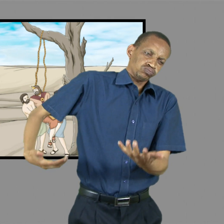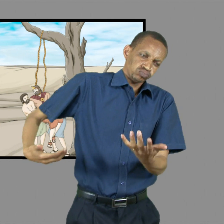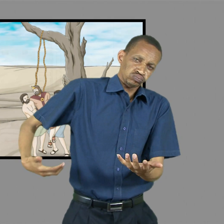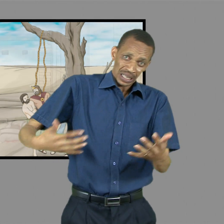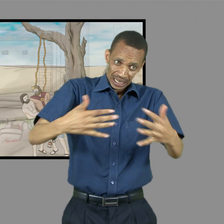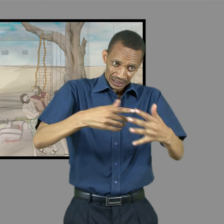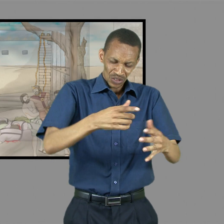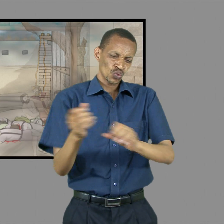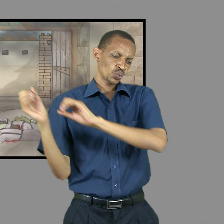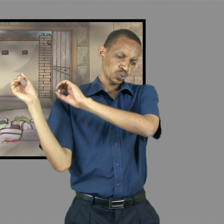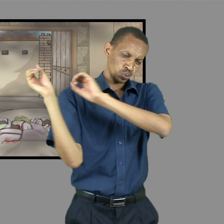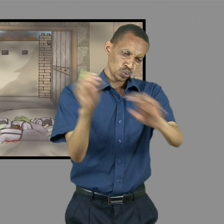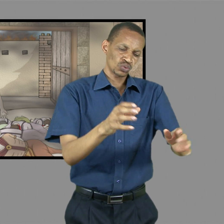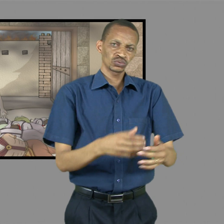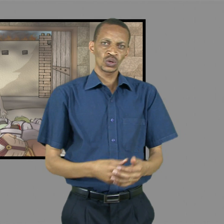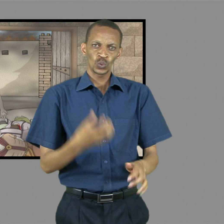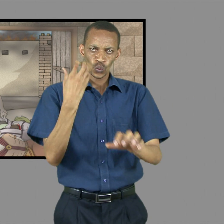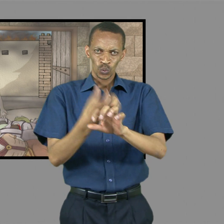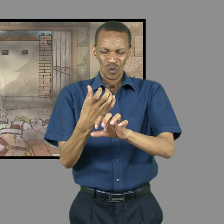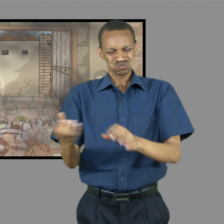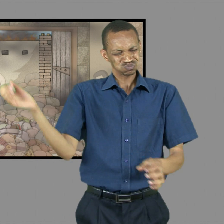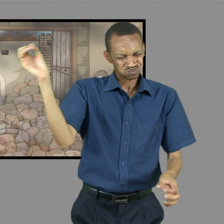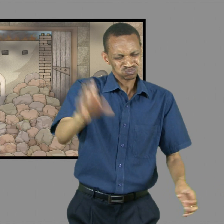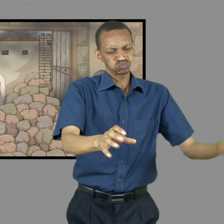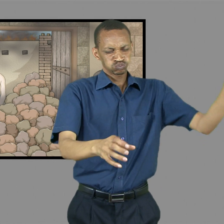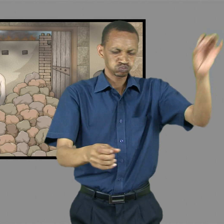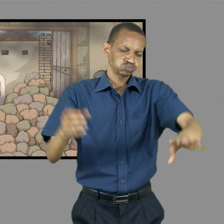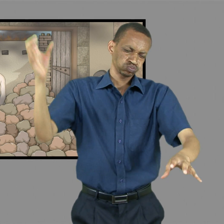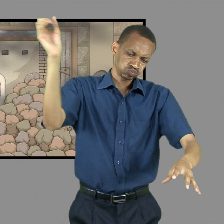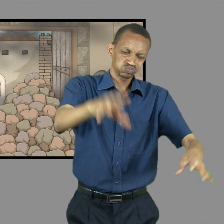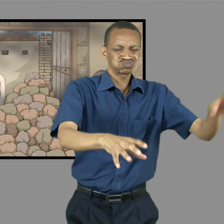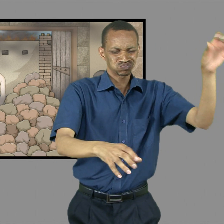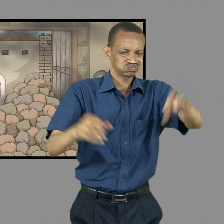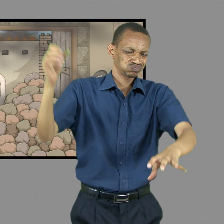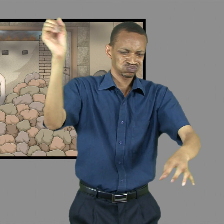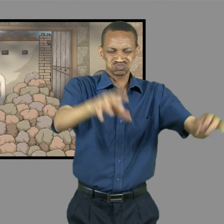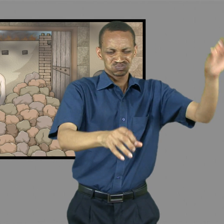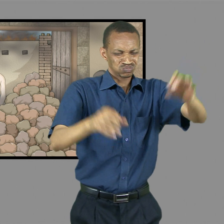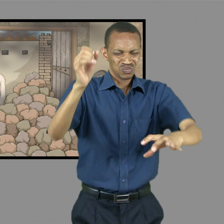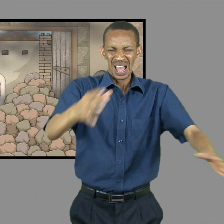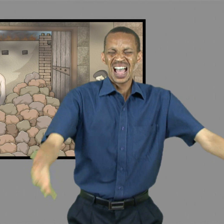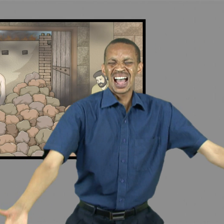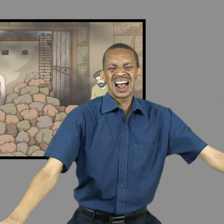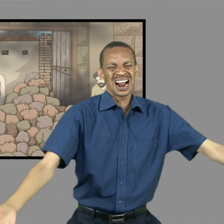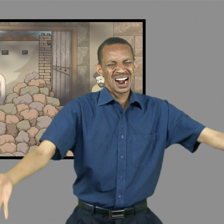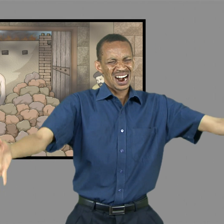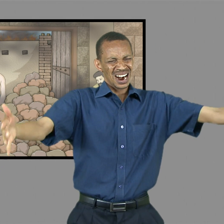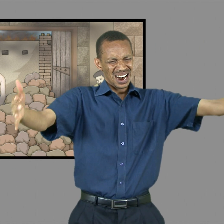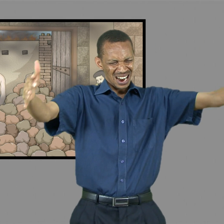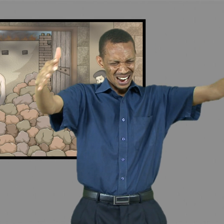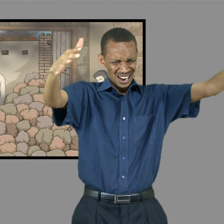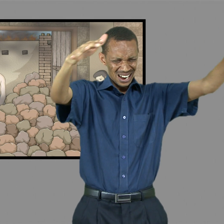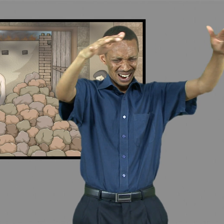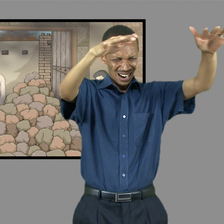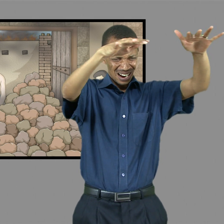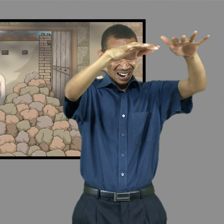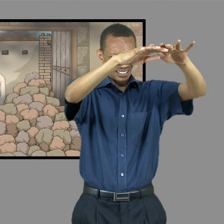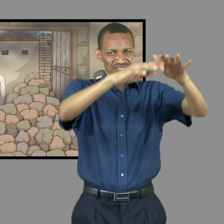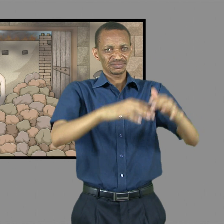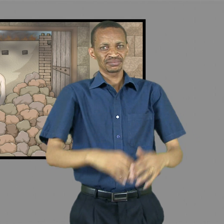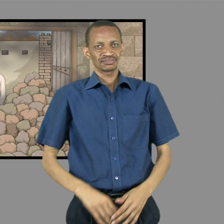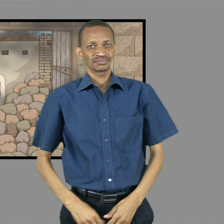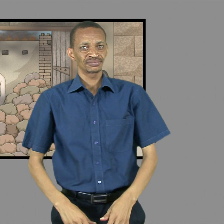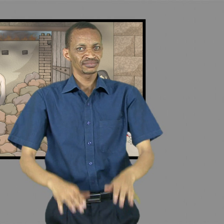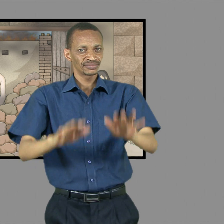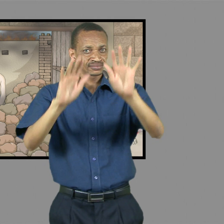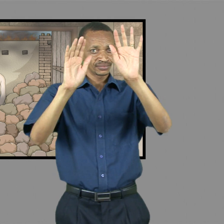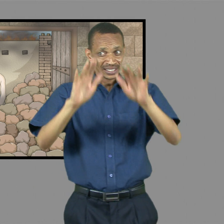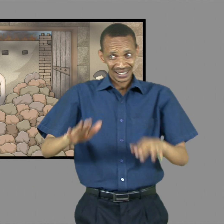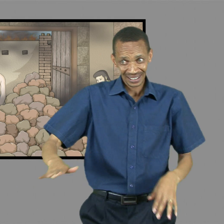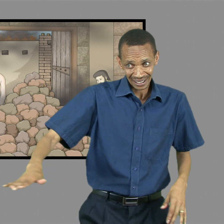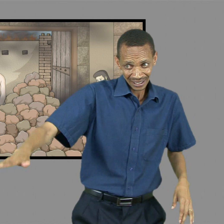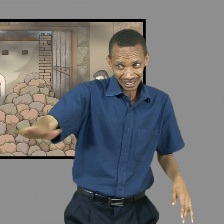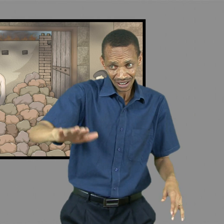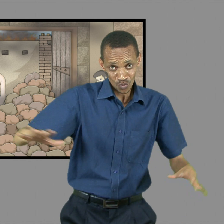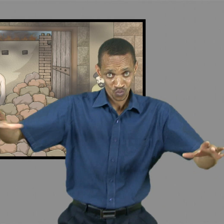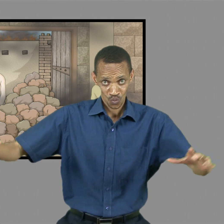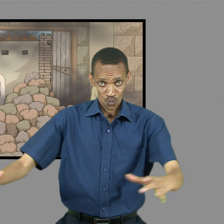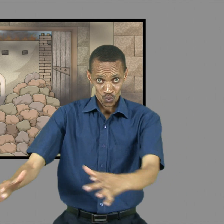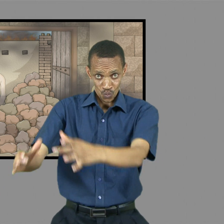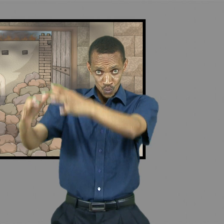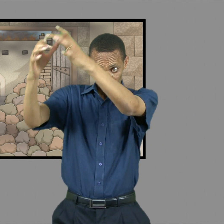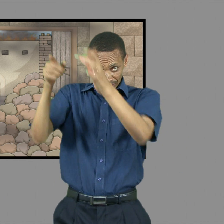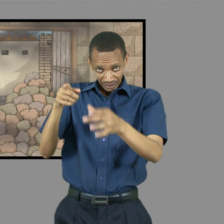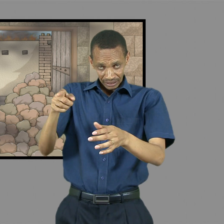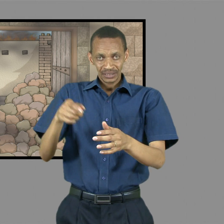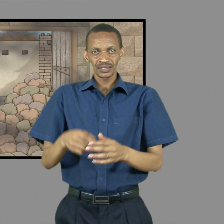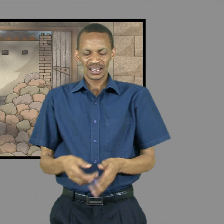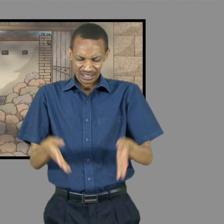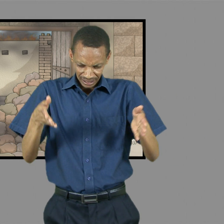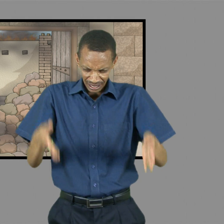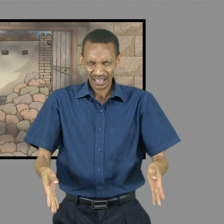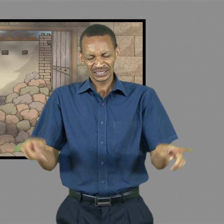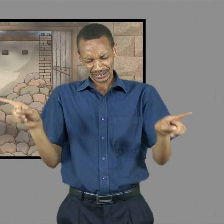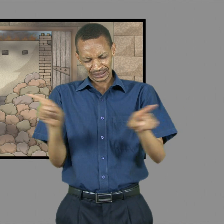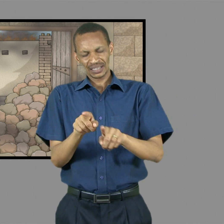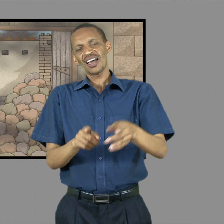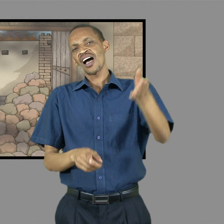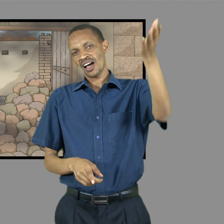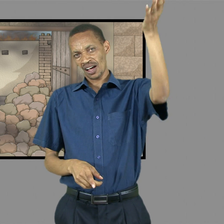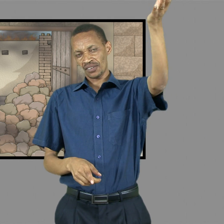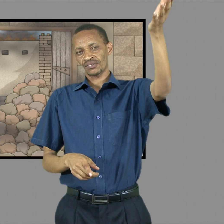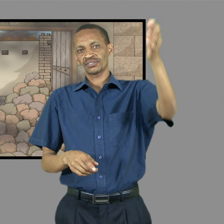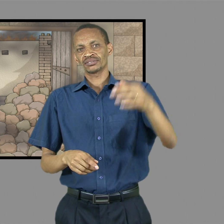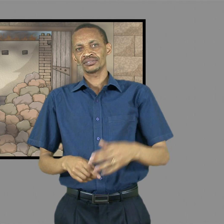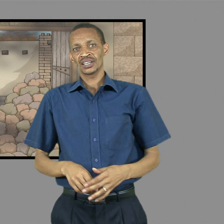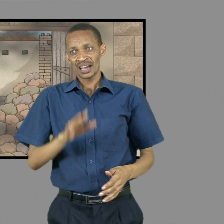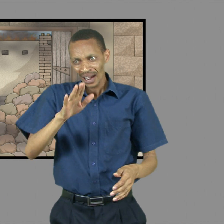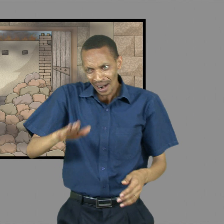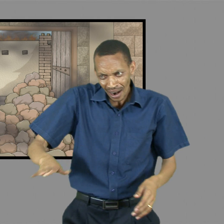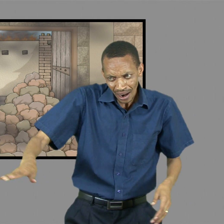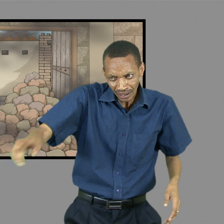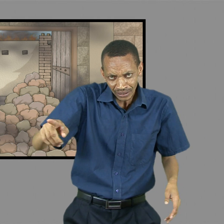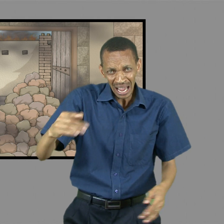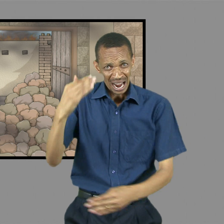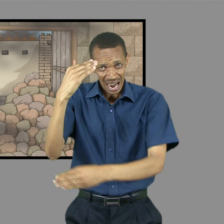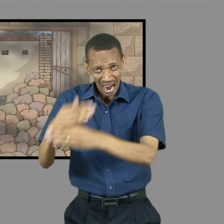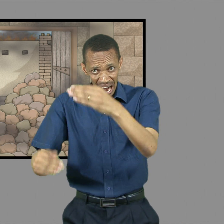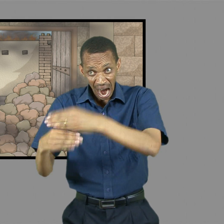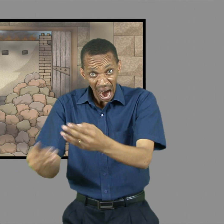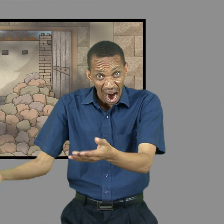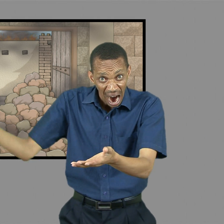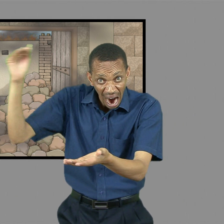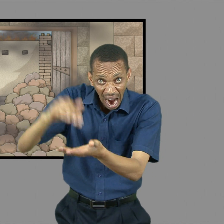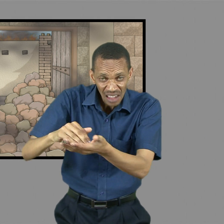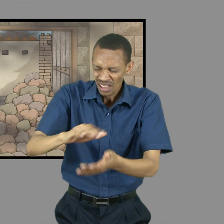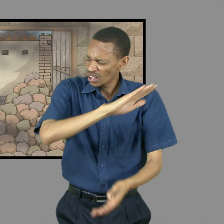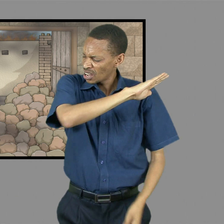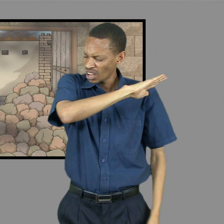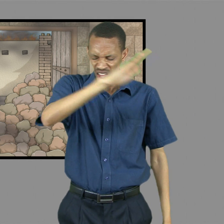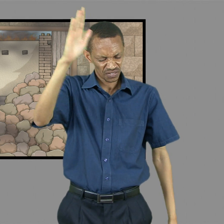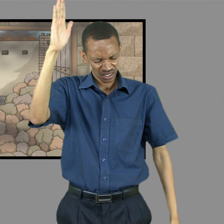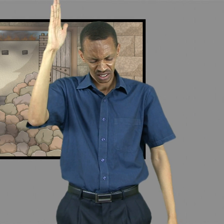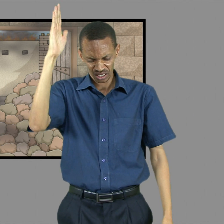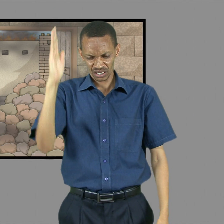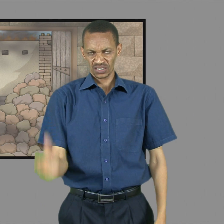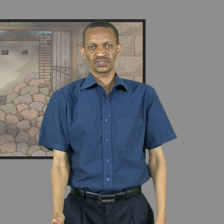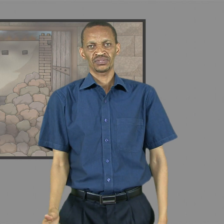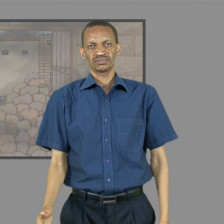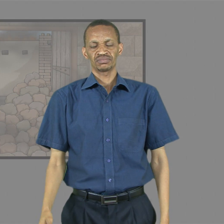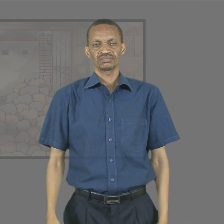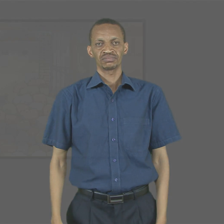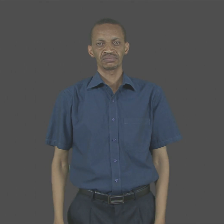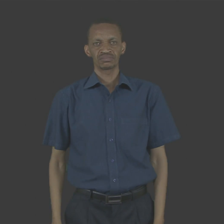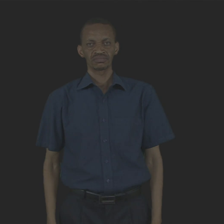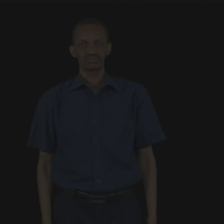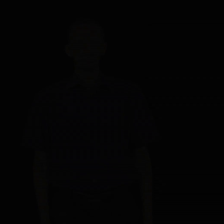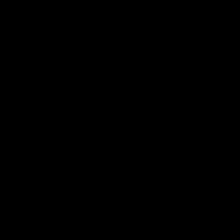And over it they raised a large pile of rocks, which remains to this day.